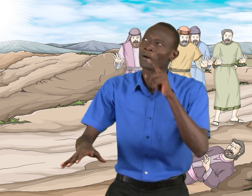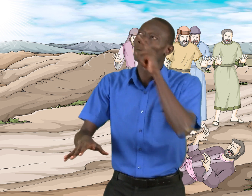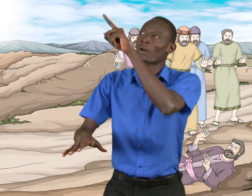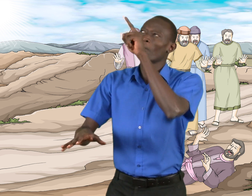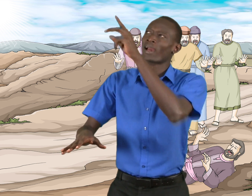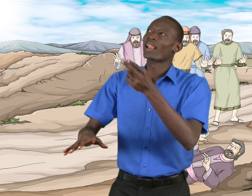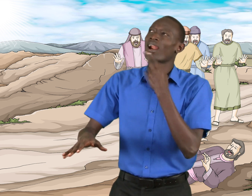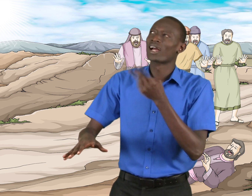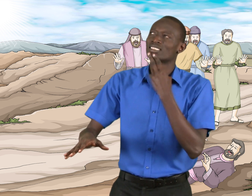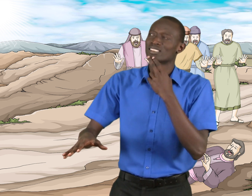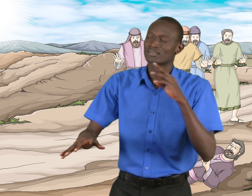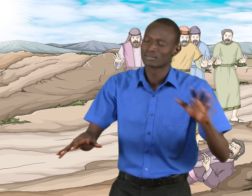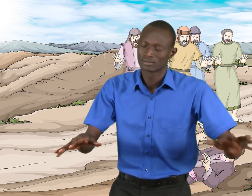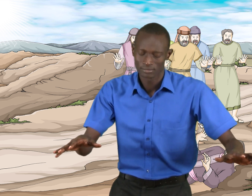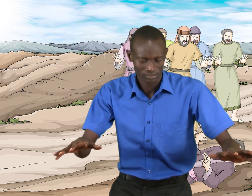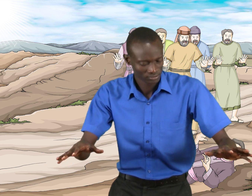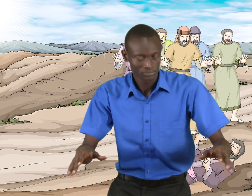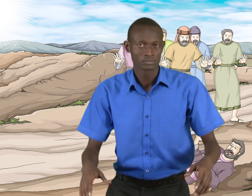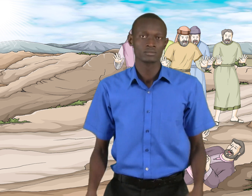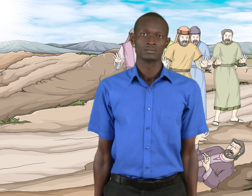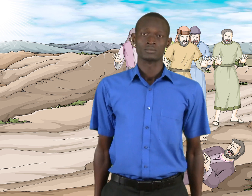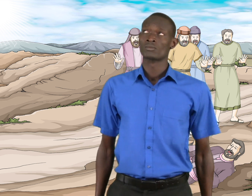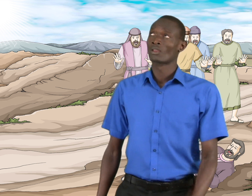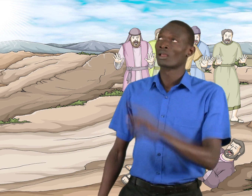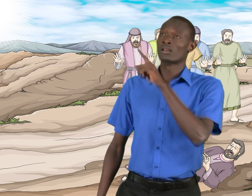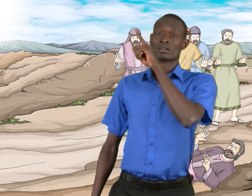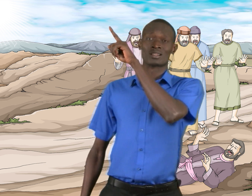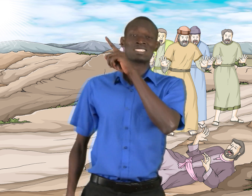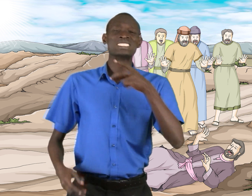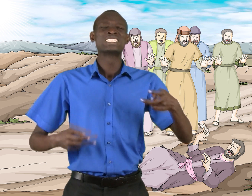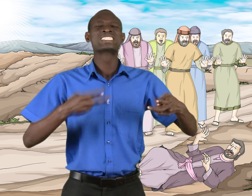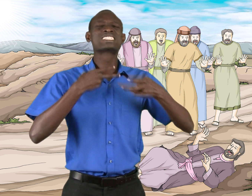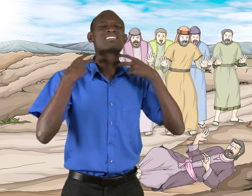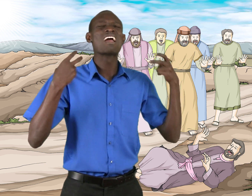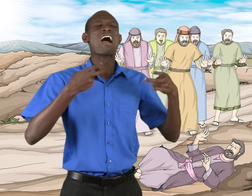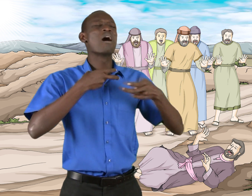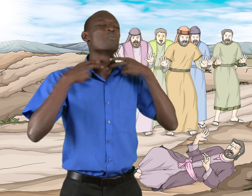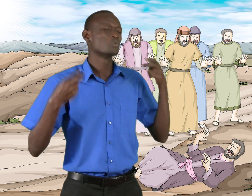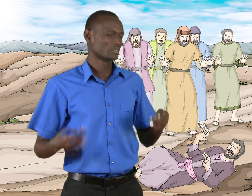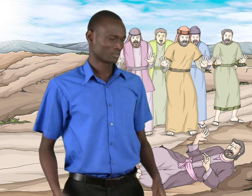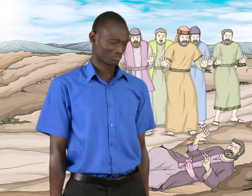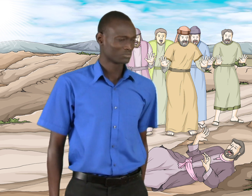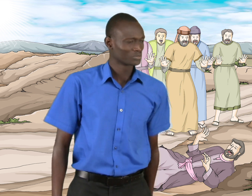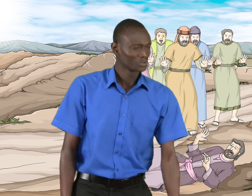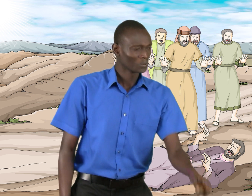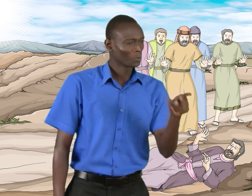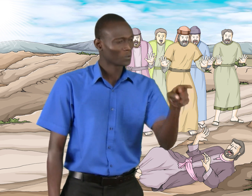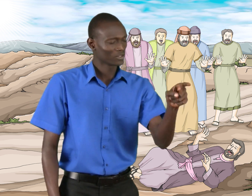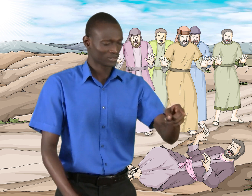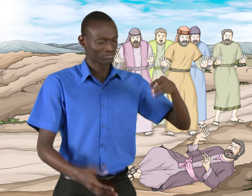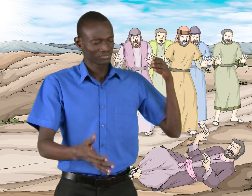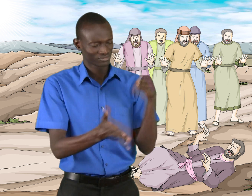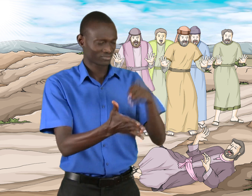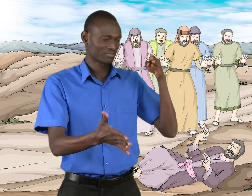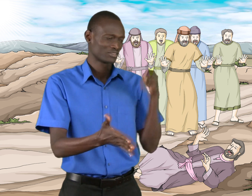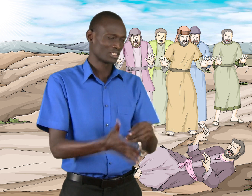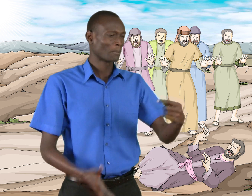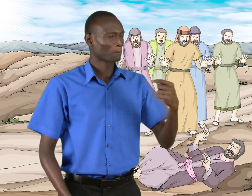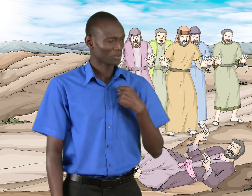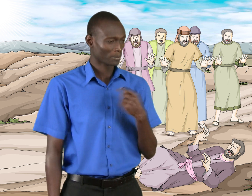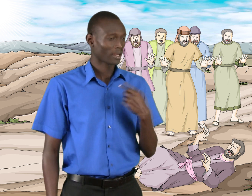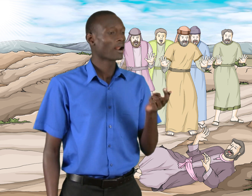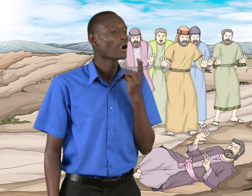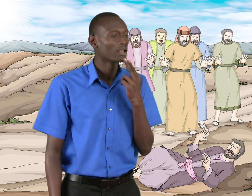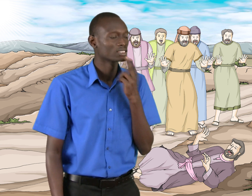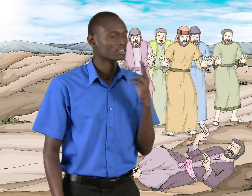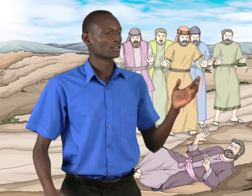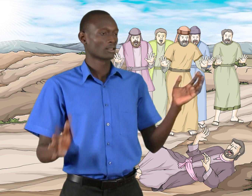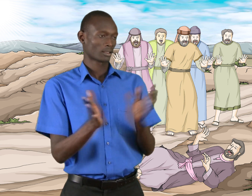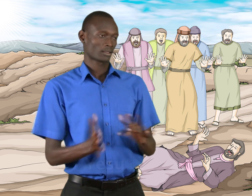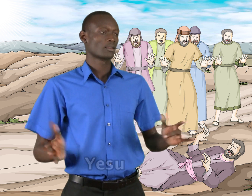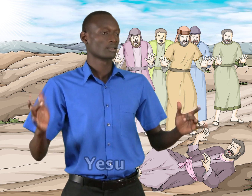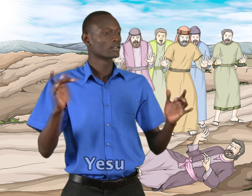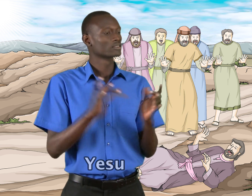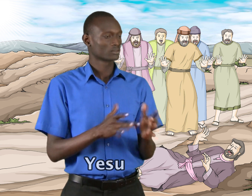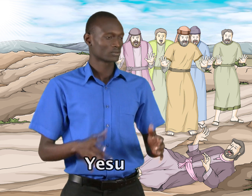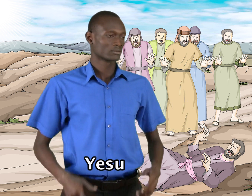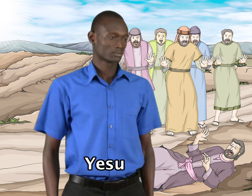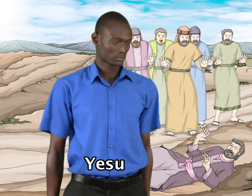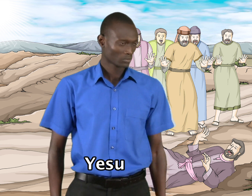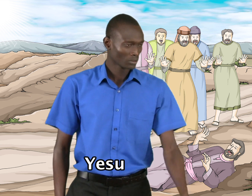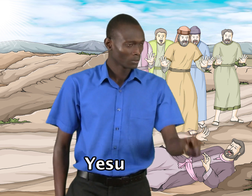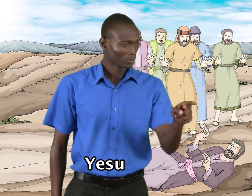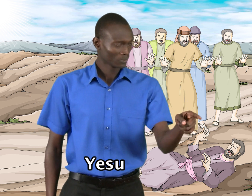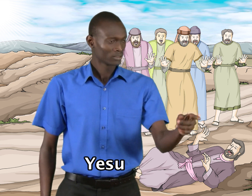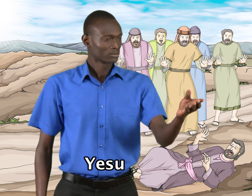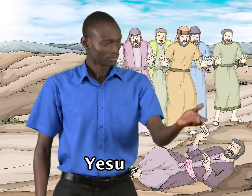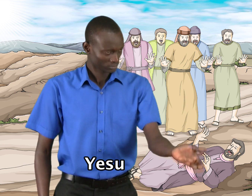“Who are You, Lord?” Saul asked.